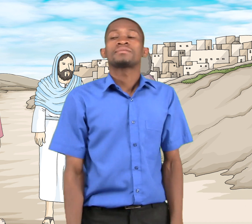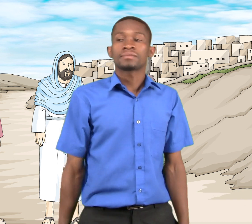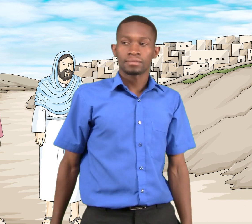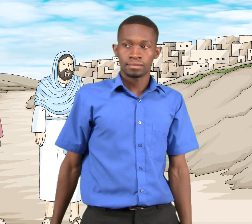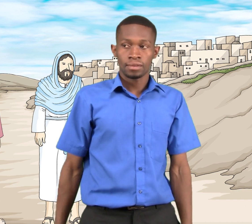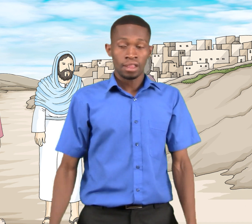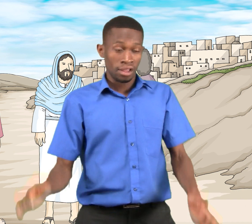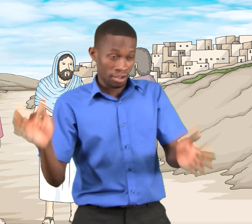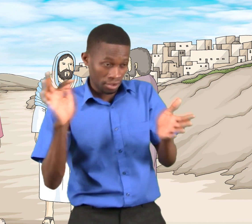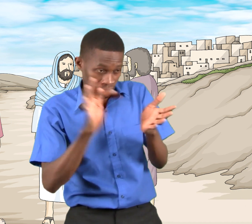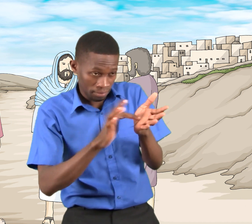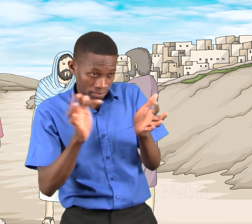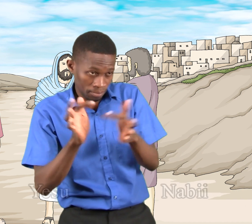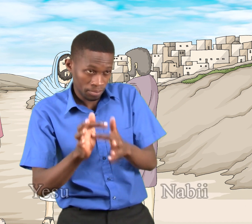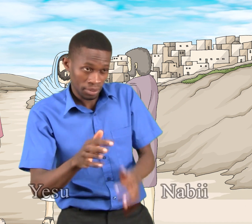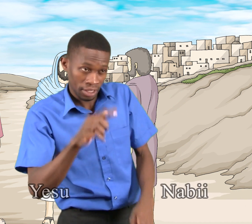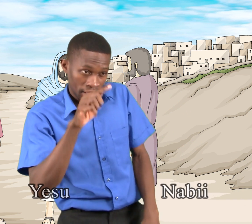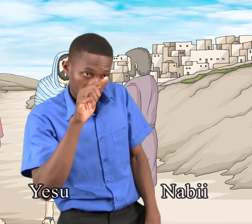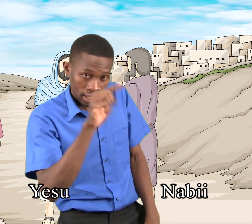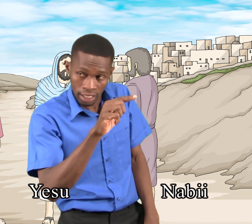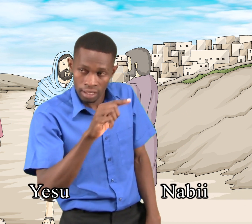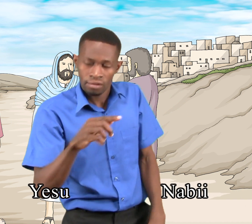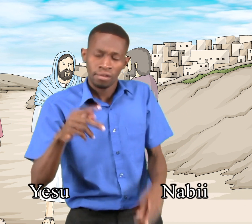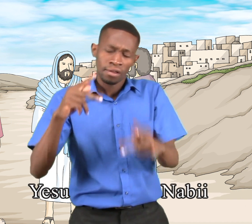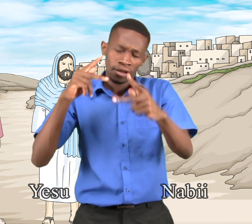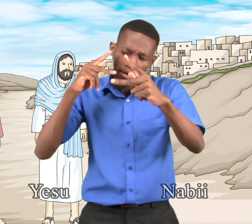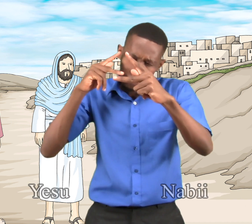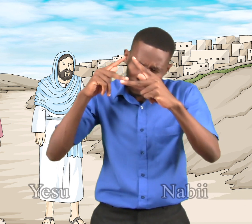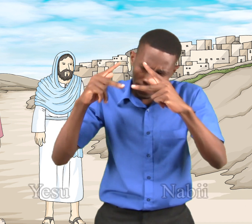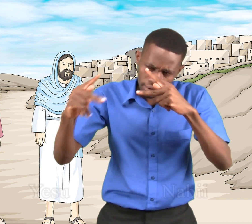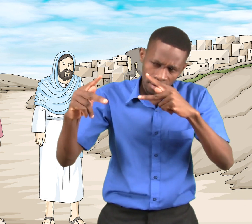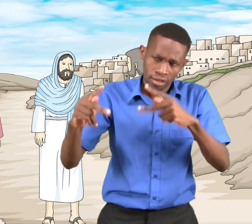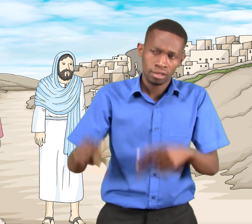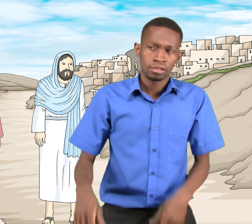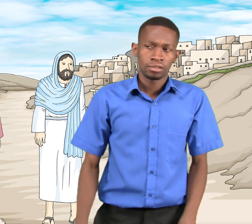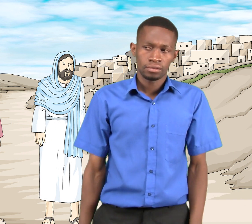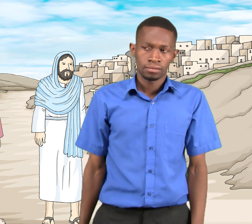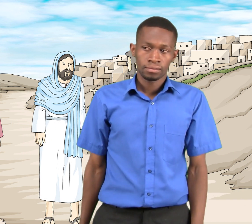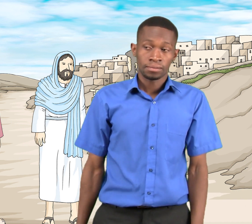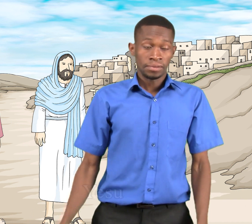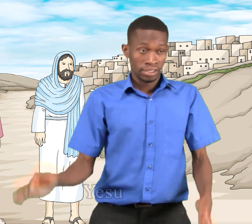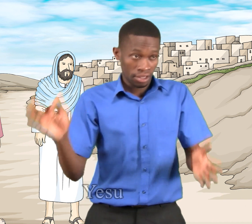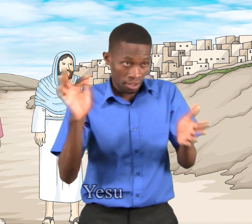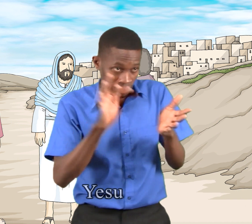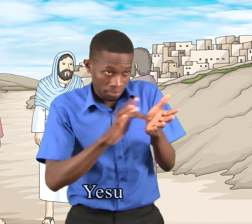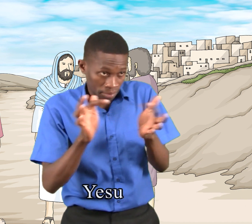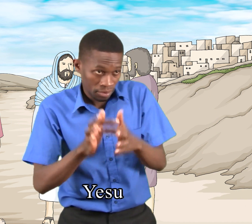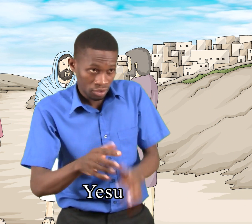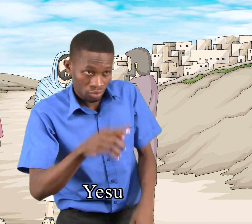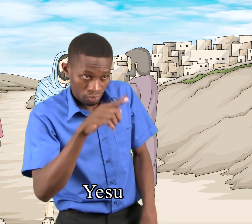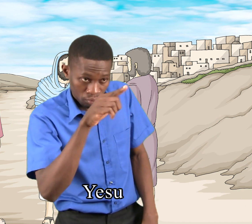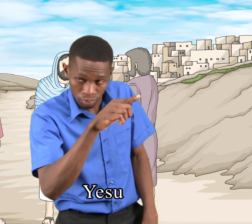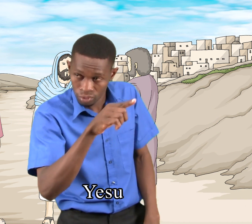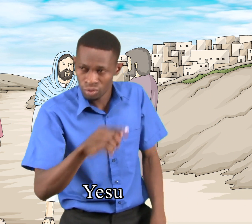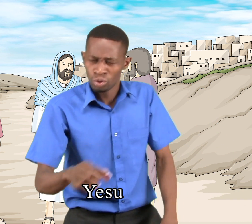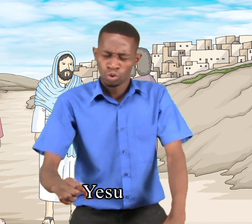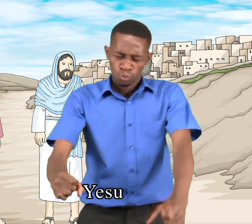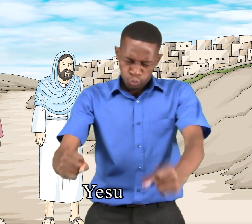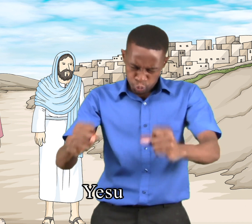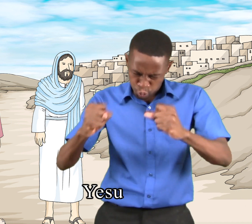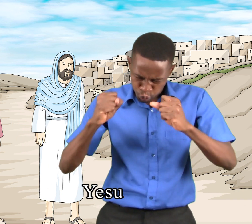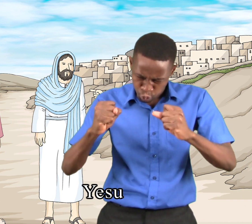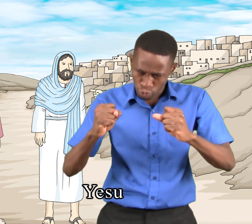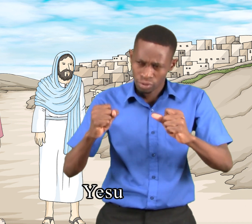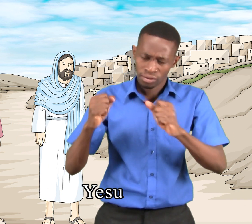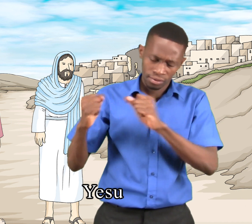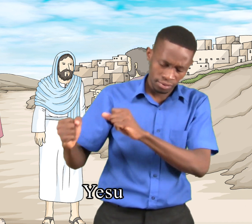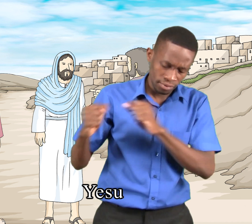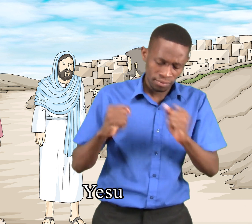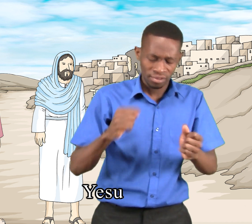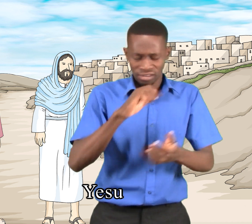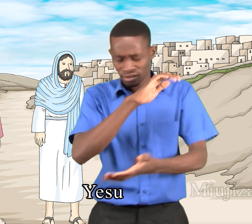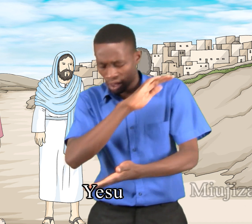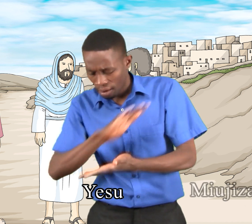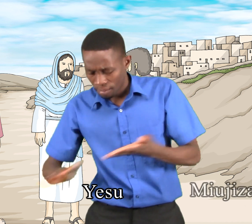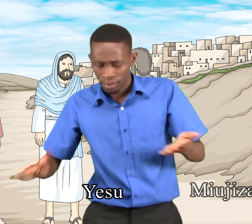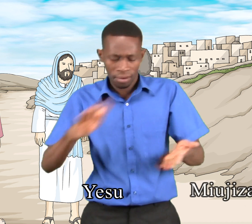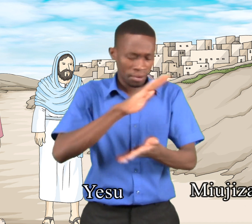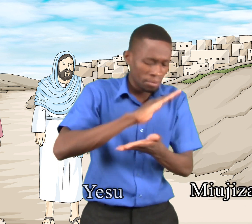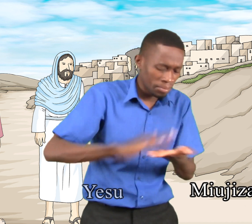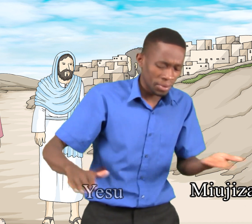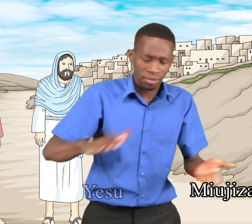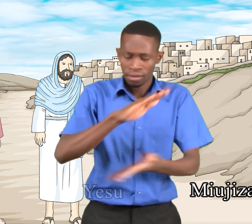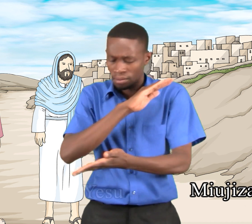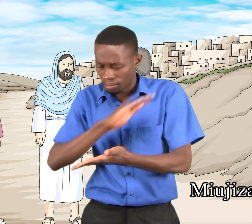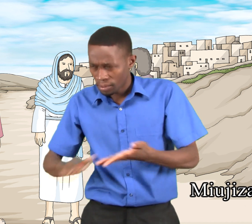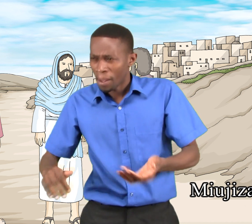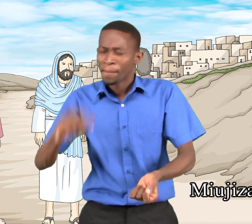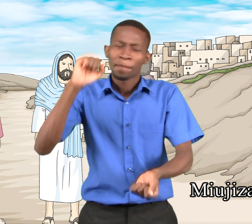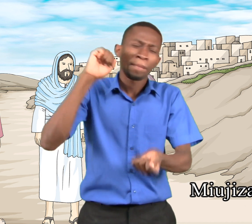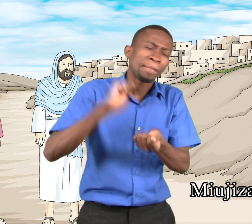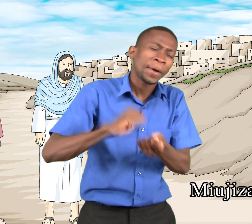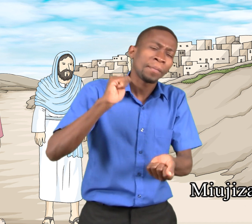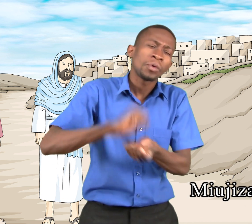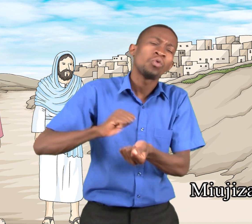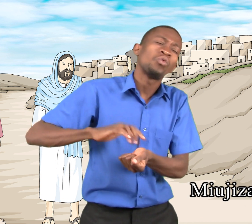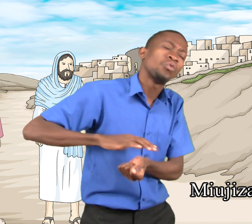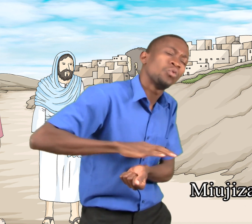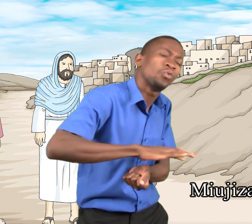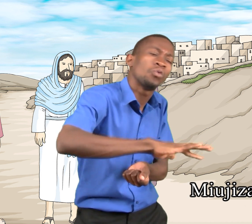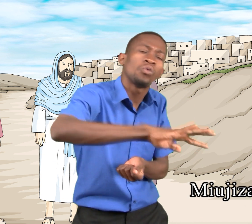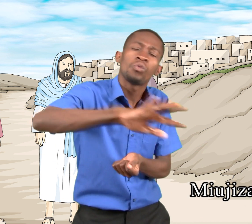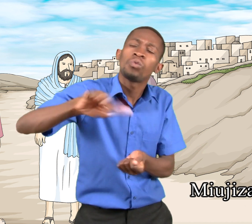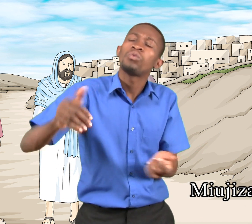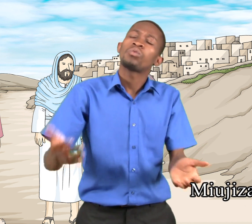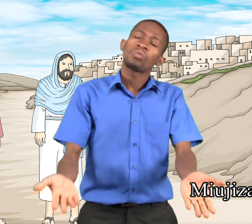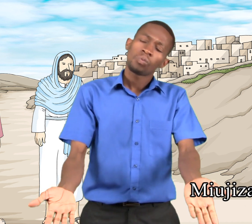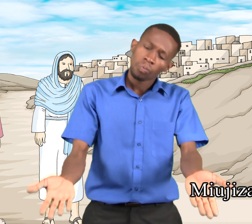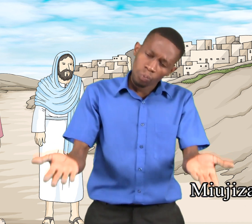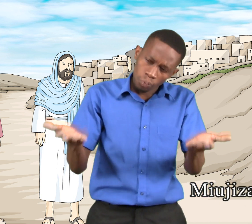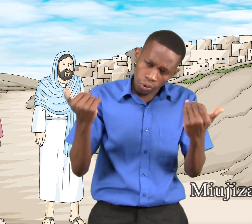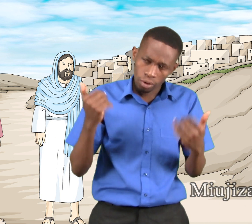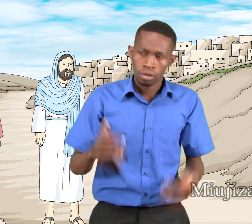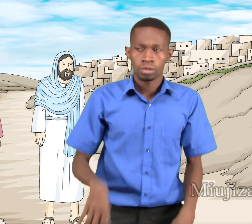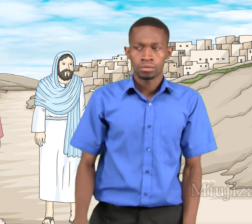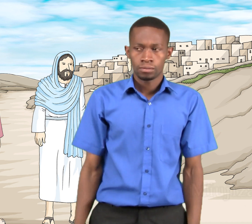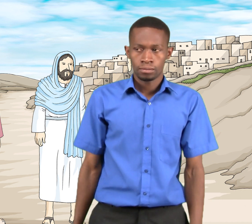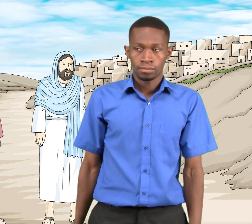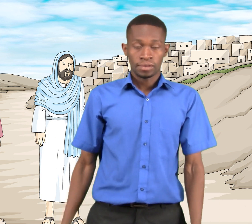“What things?” He asked.